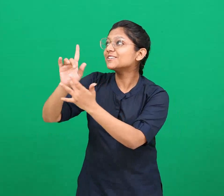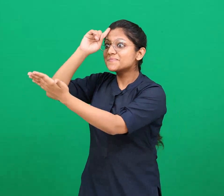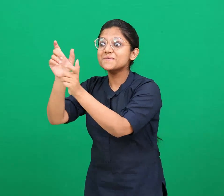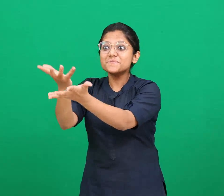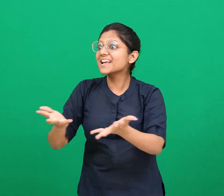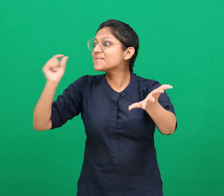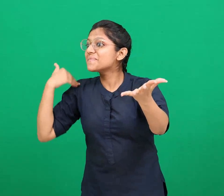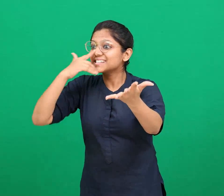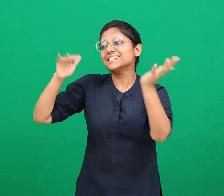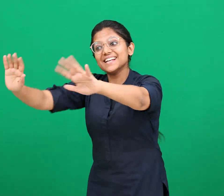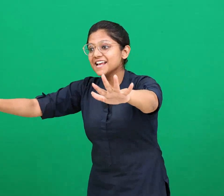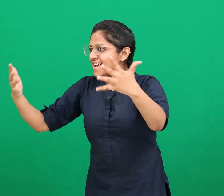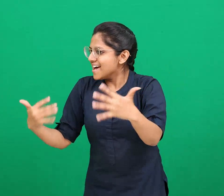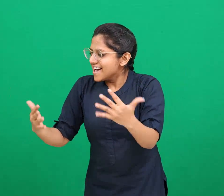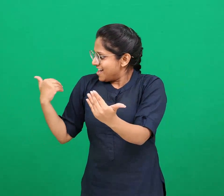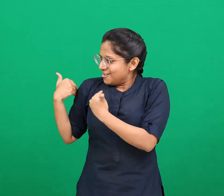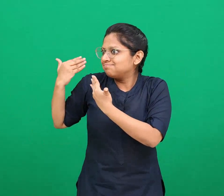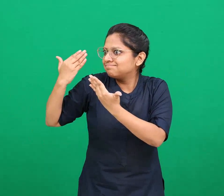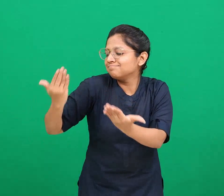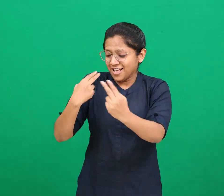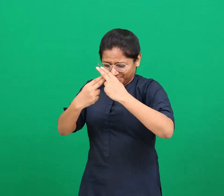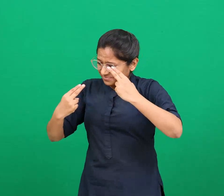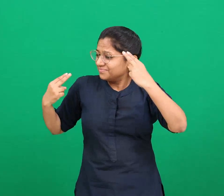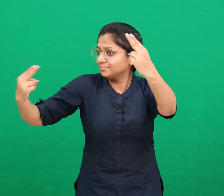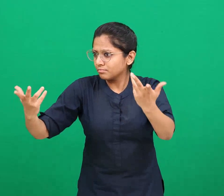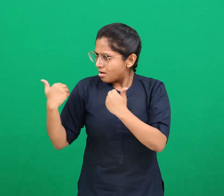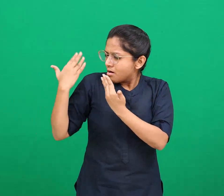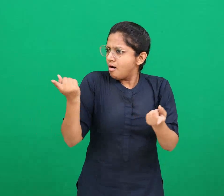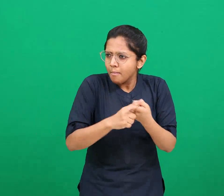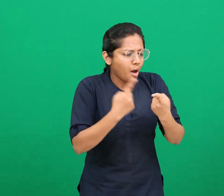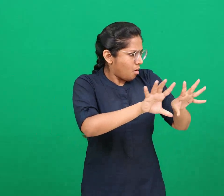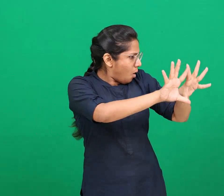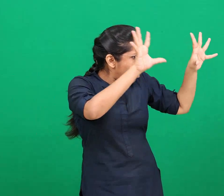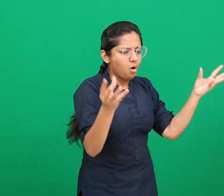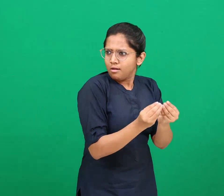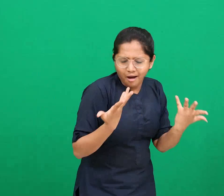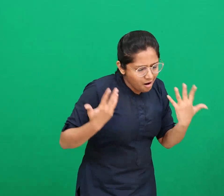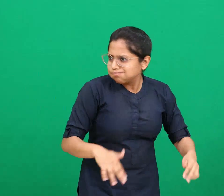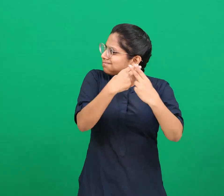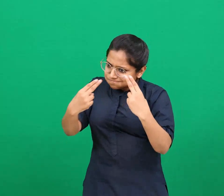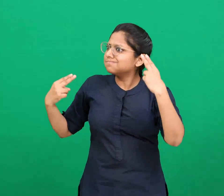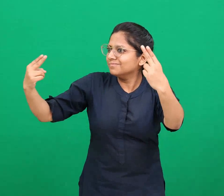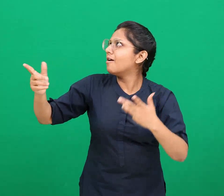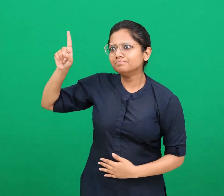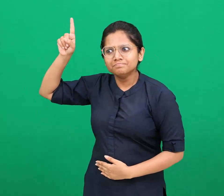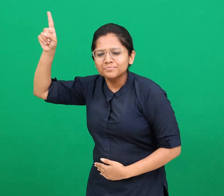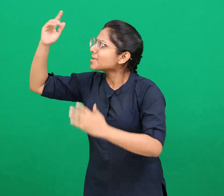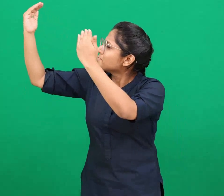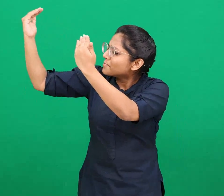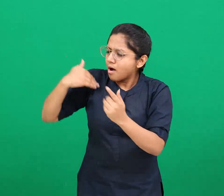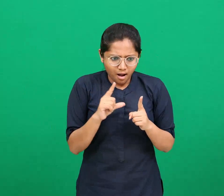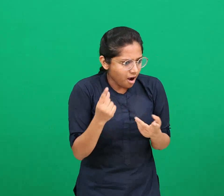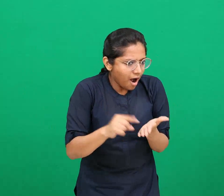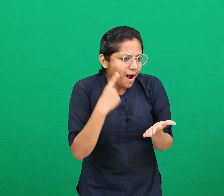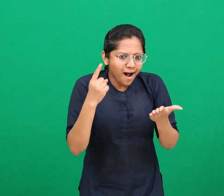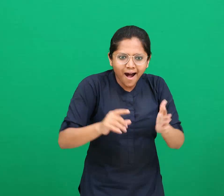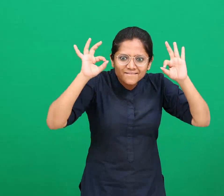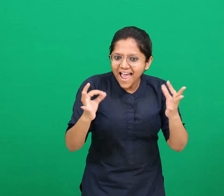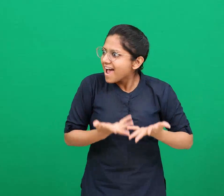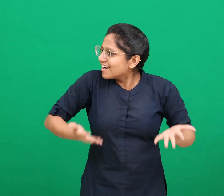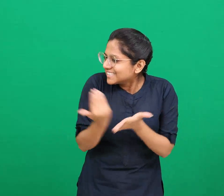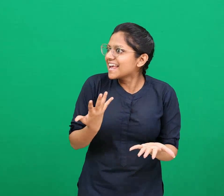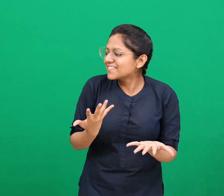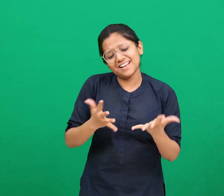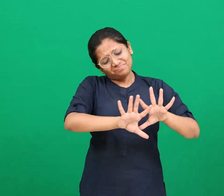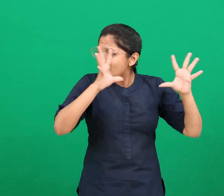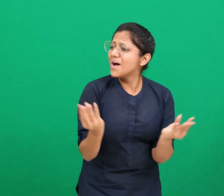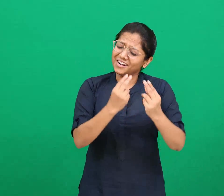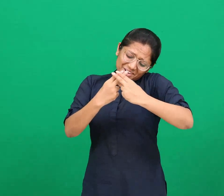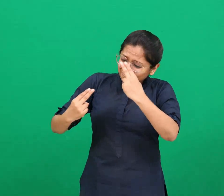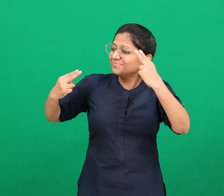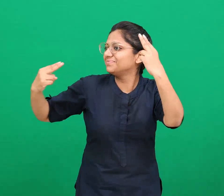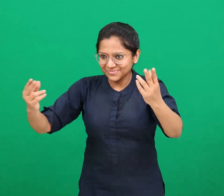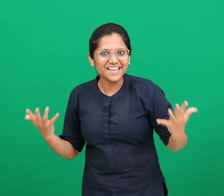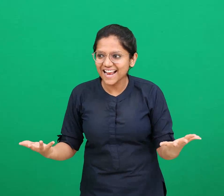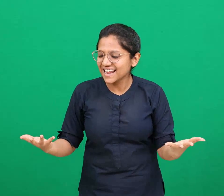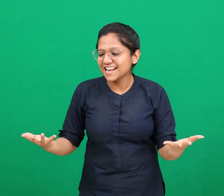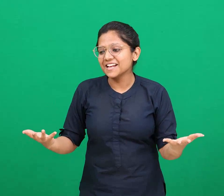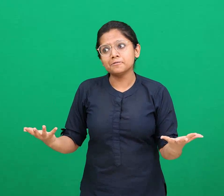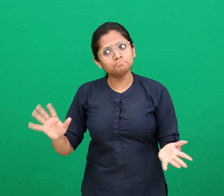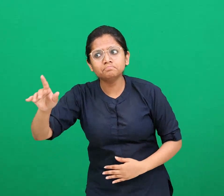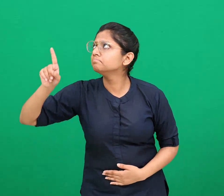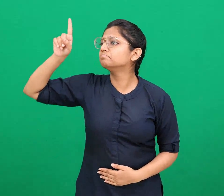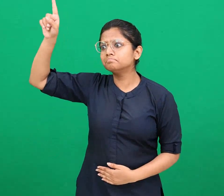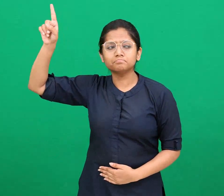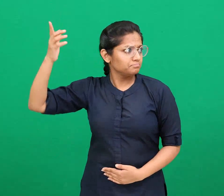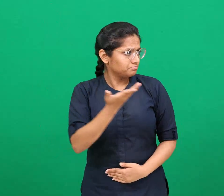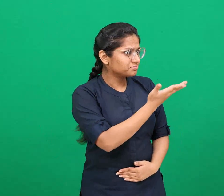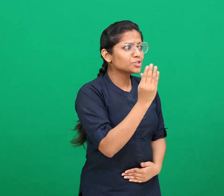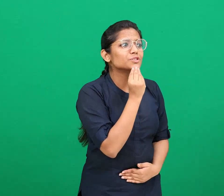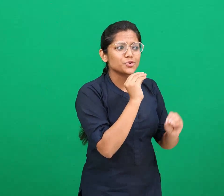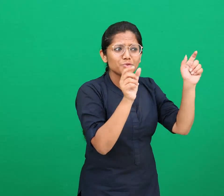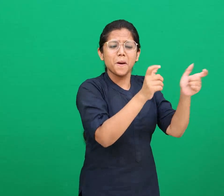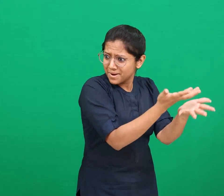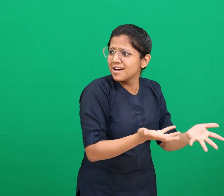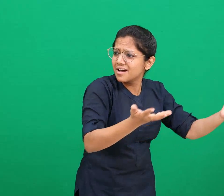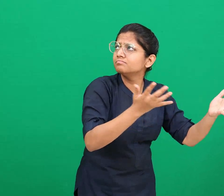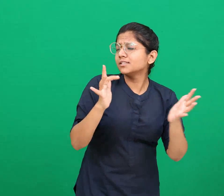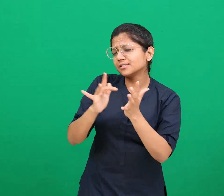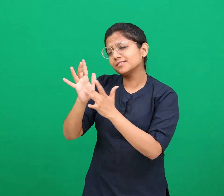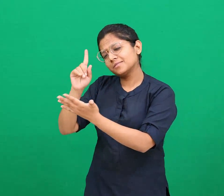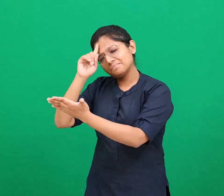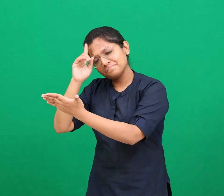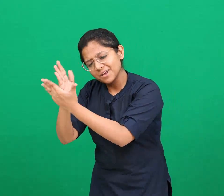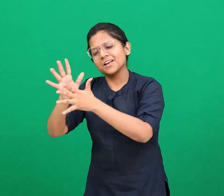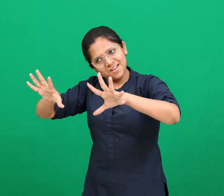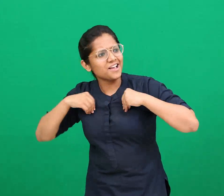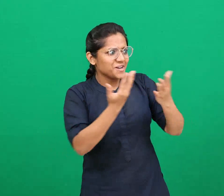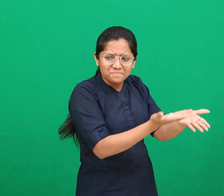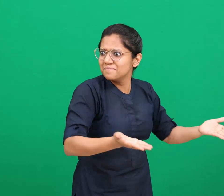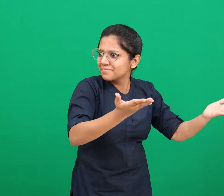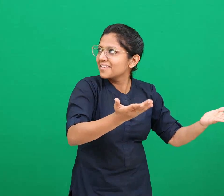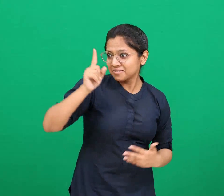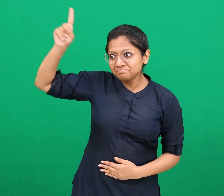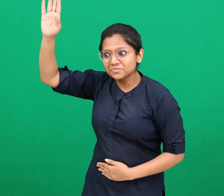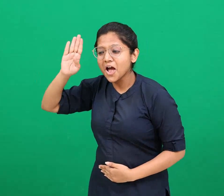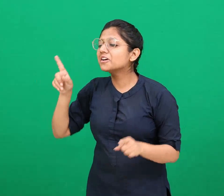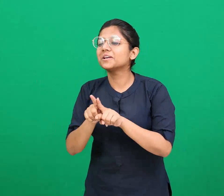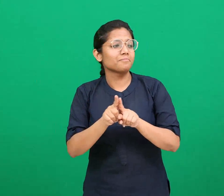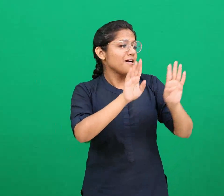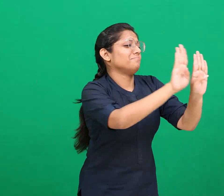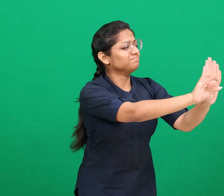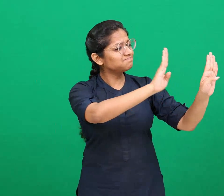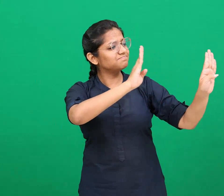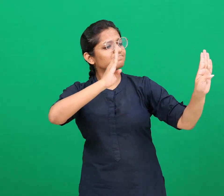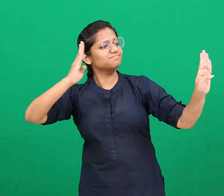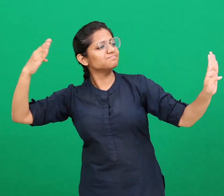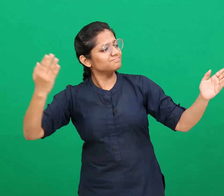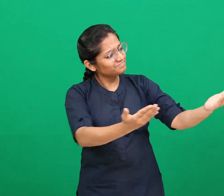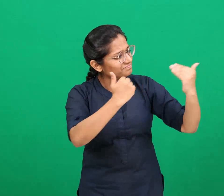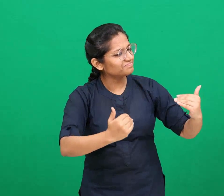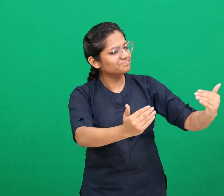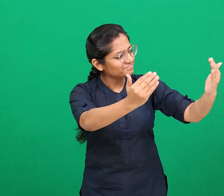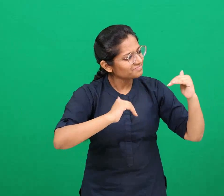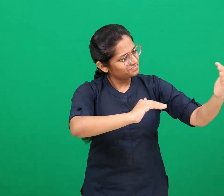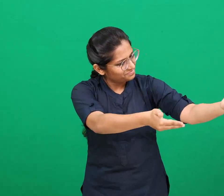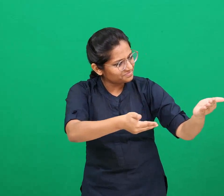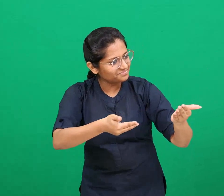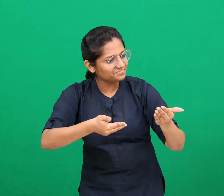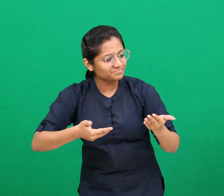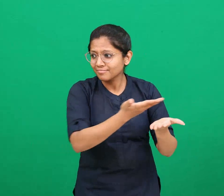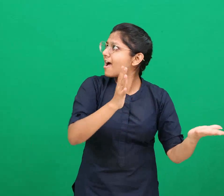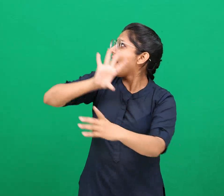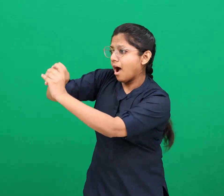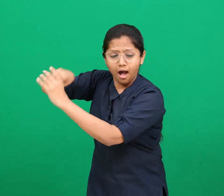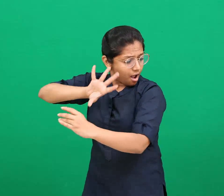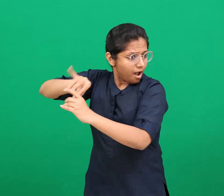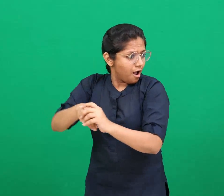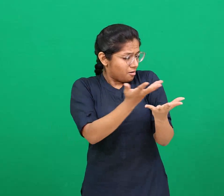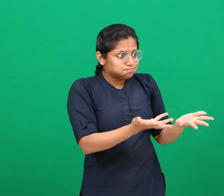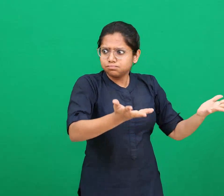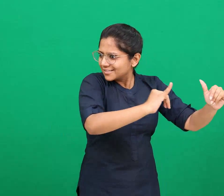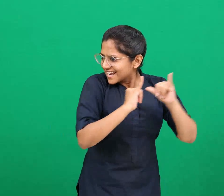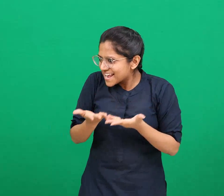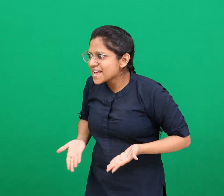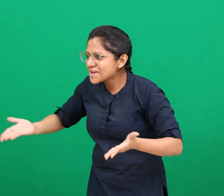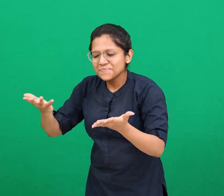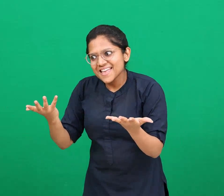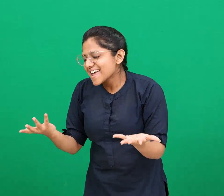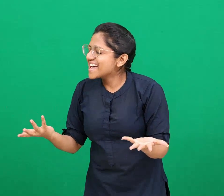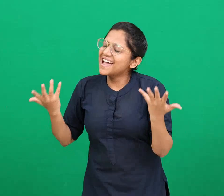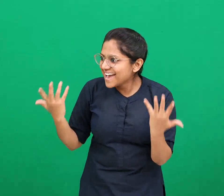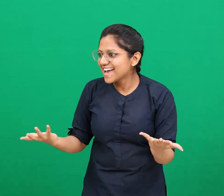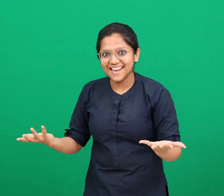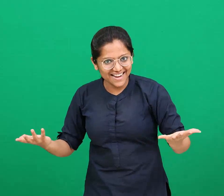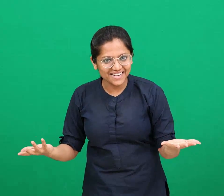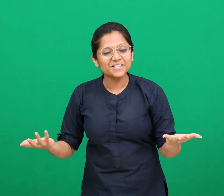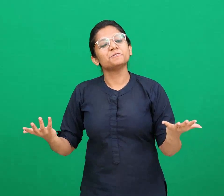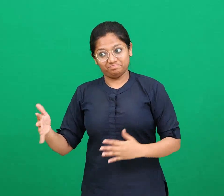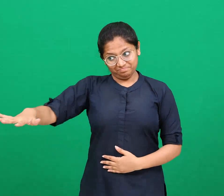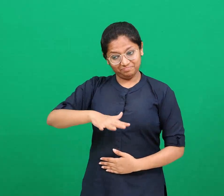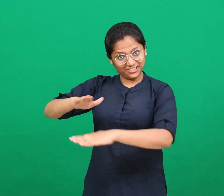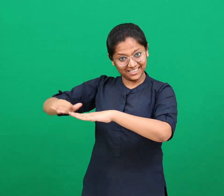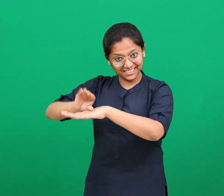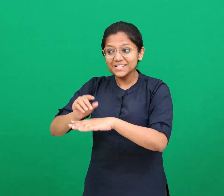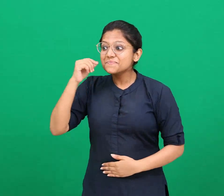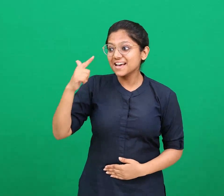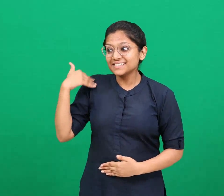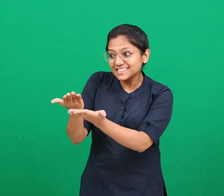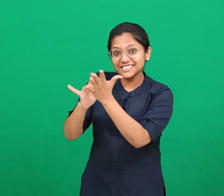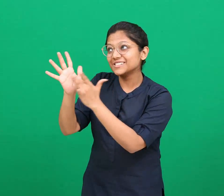When they arrived, they gathered the church together and reported all that God had done through them, and how He had opened the door of faith to the Gentiles.